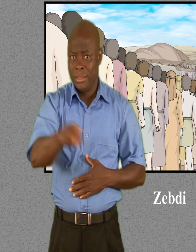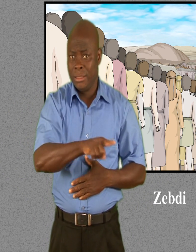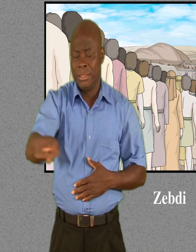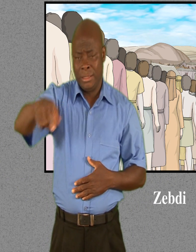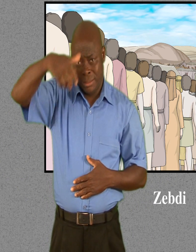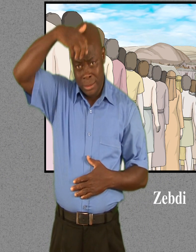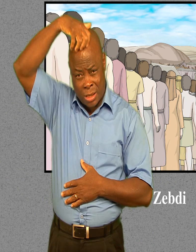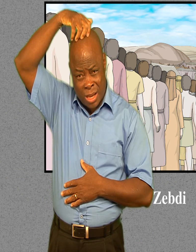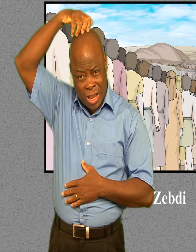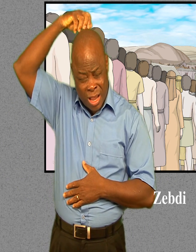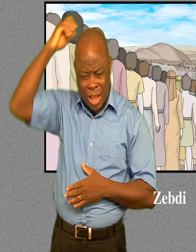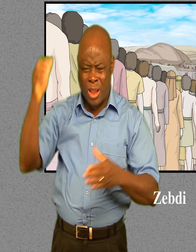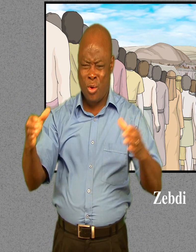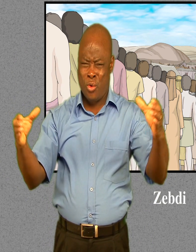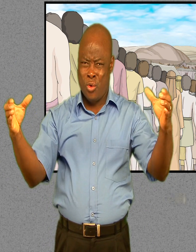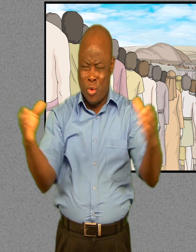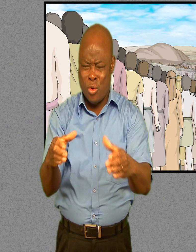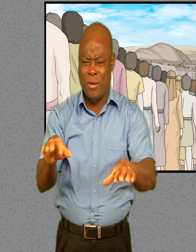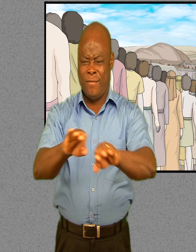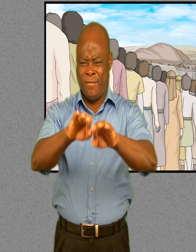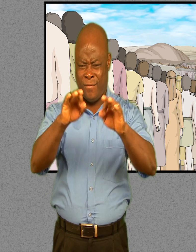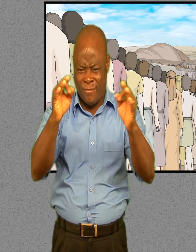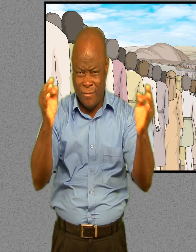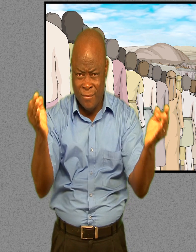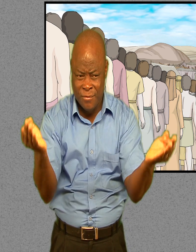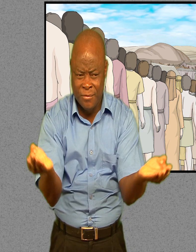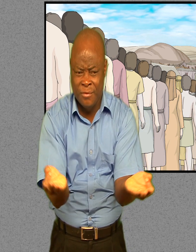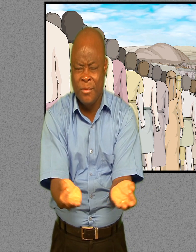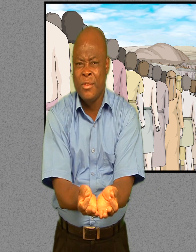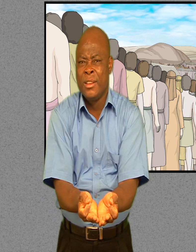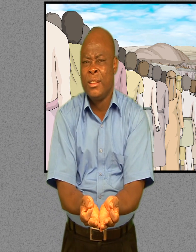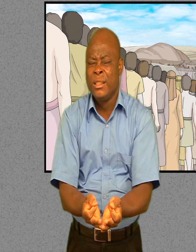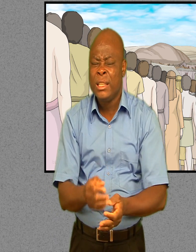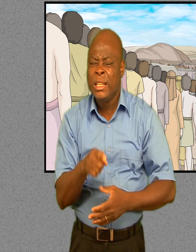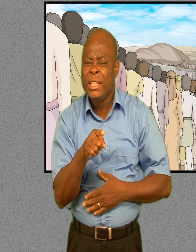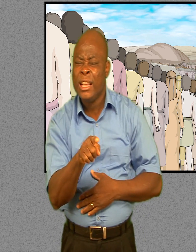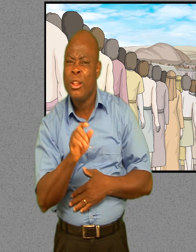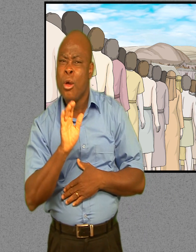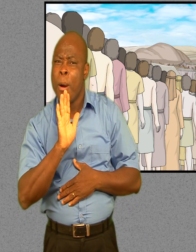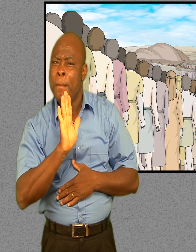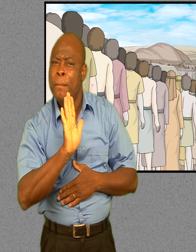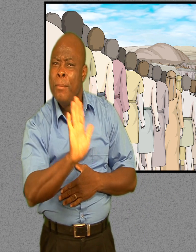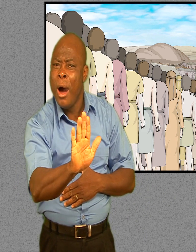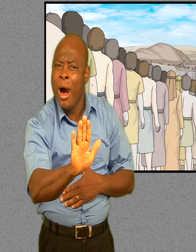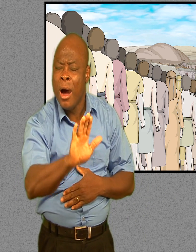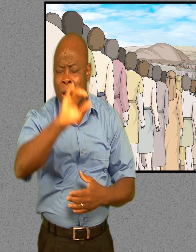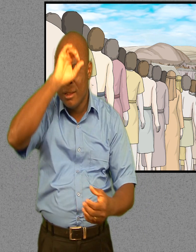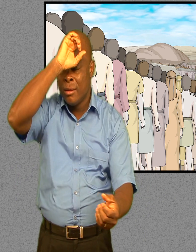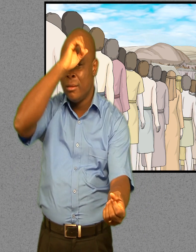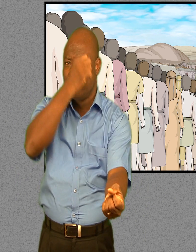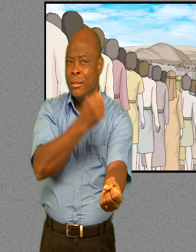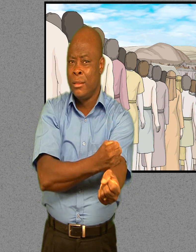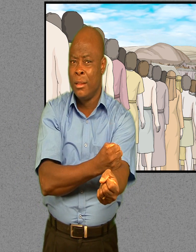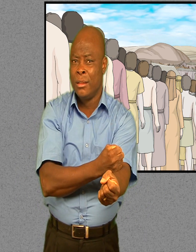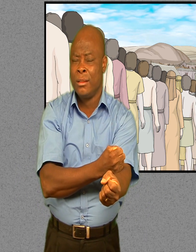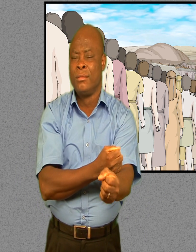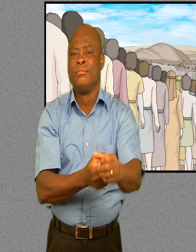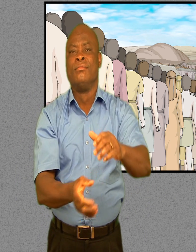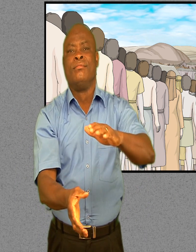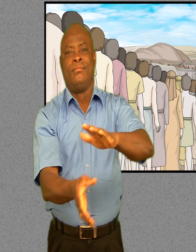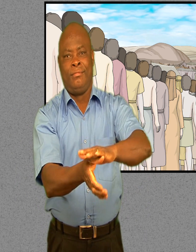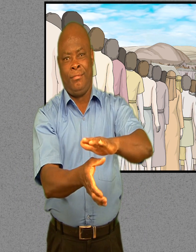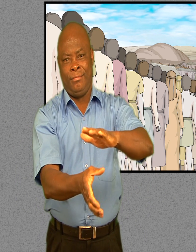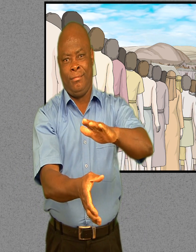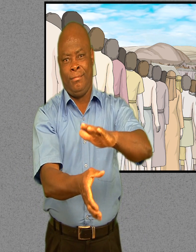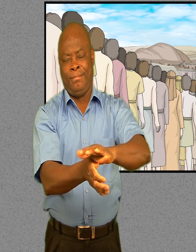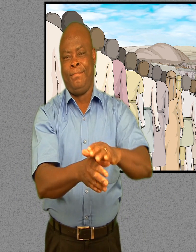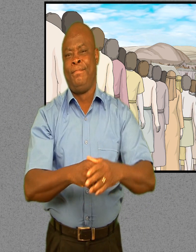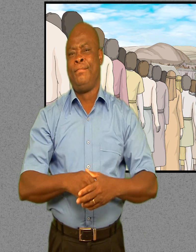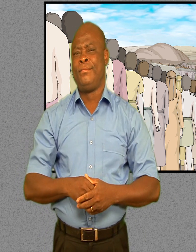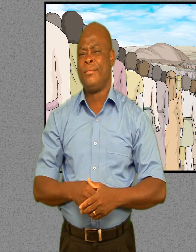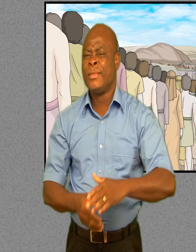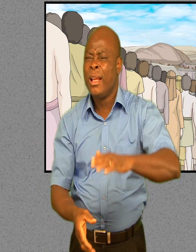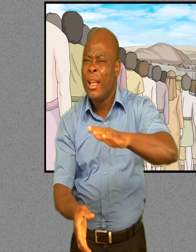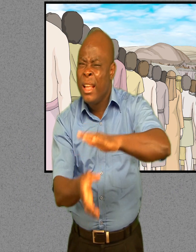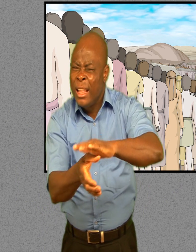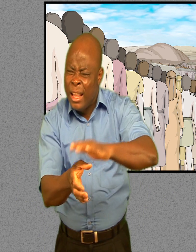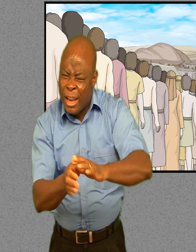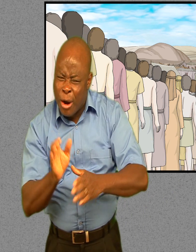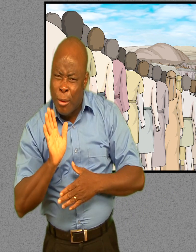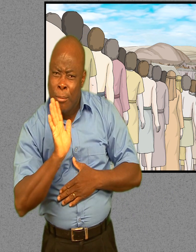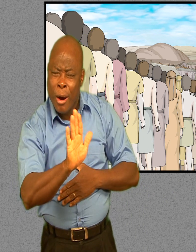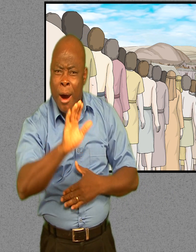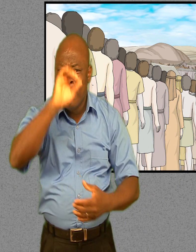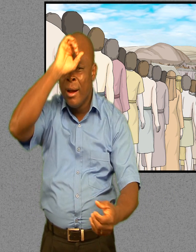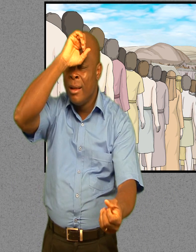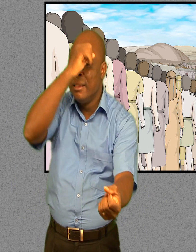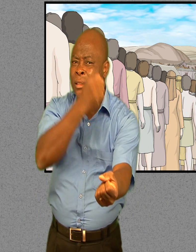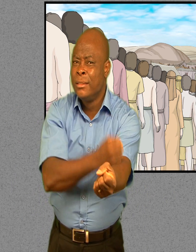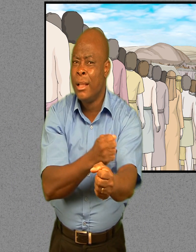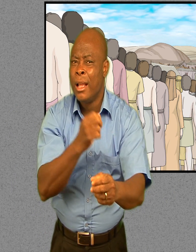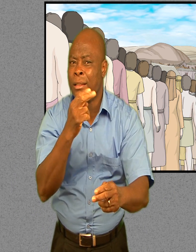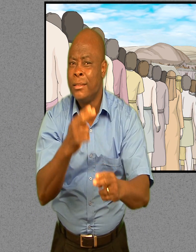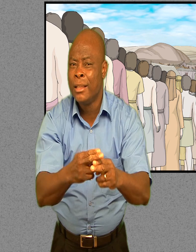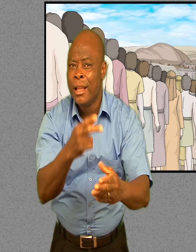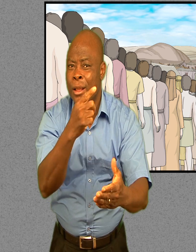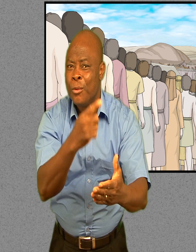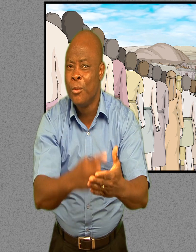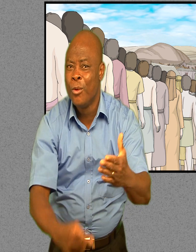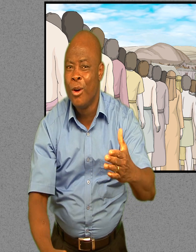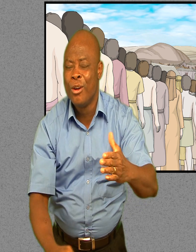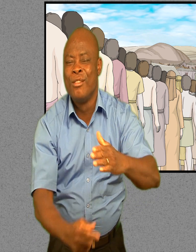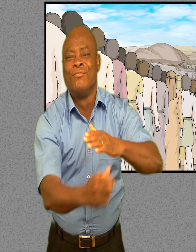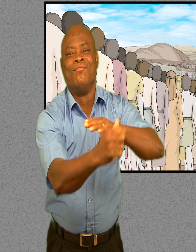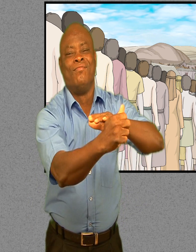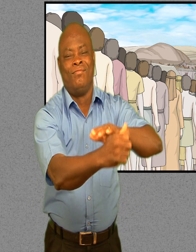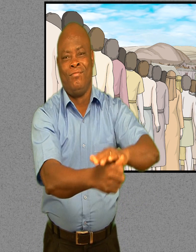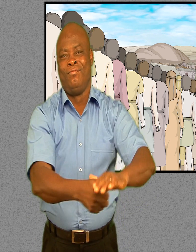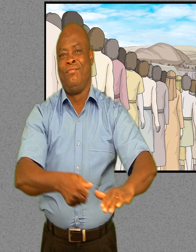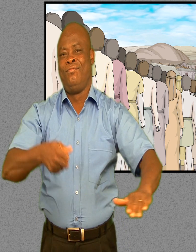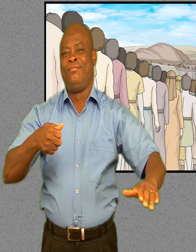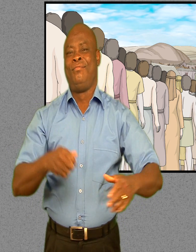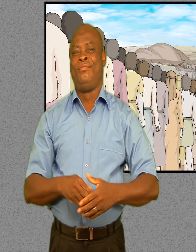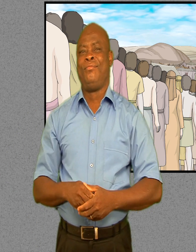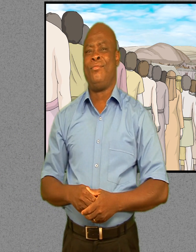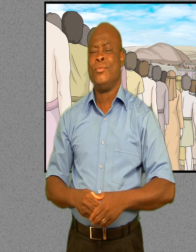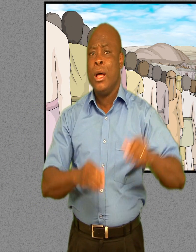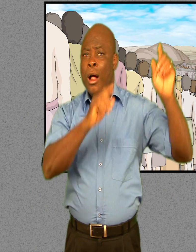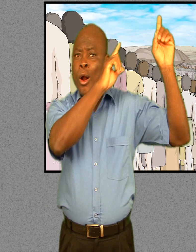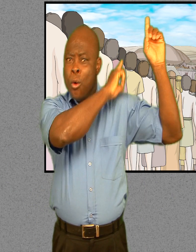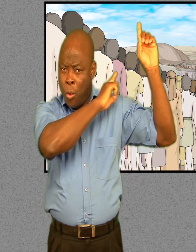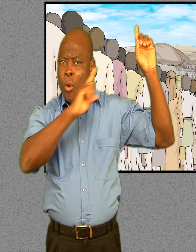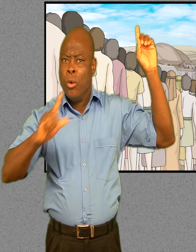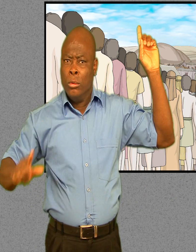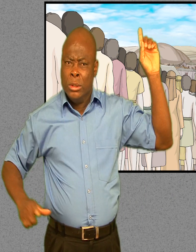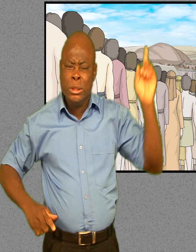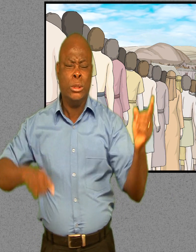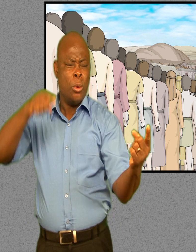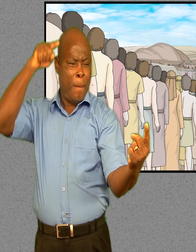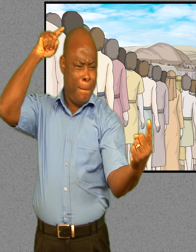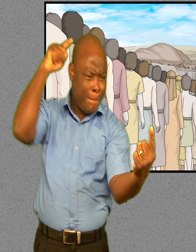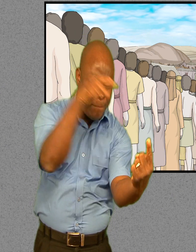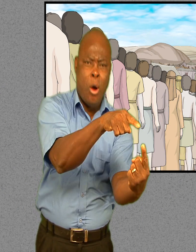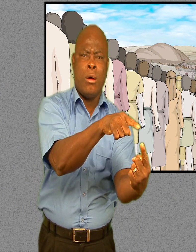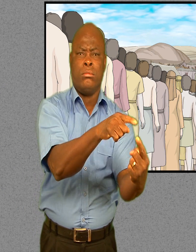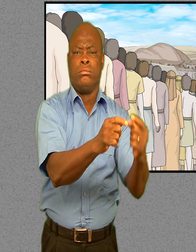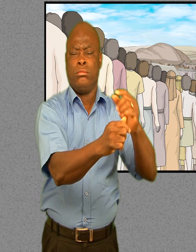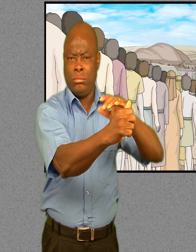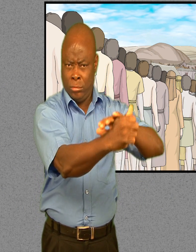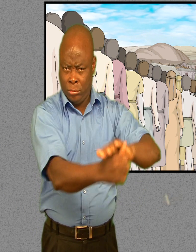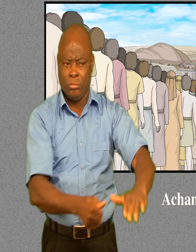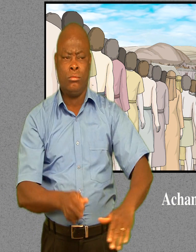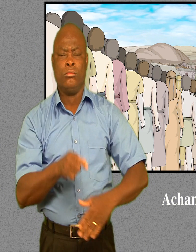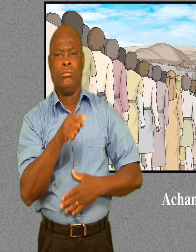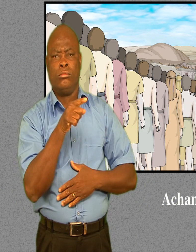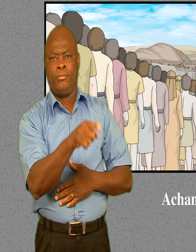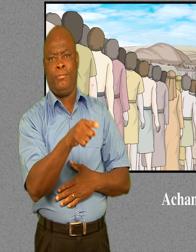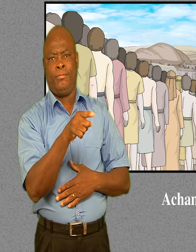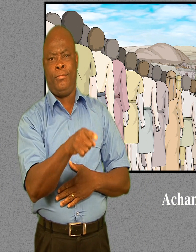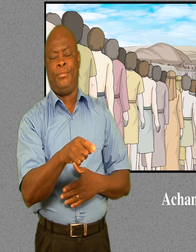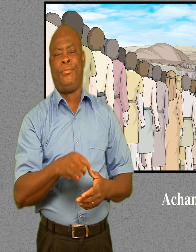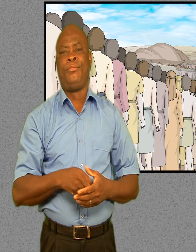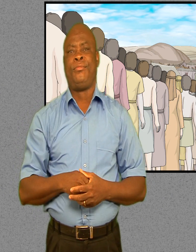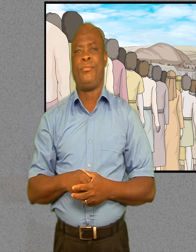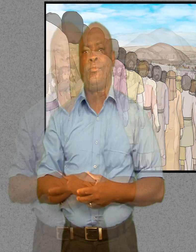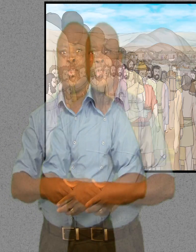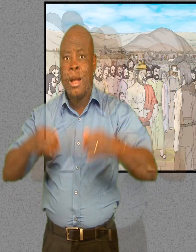He had the clan of the Zerahites come forward, and the family of Zabdi was selected.